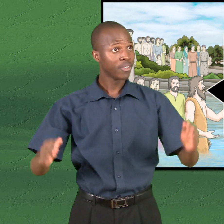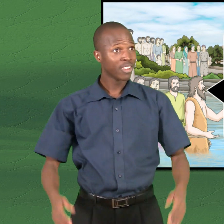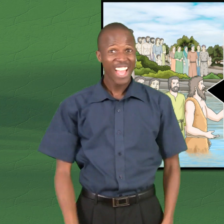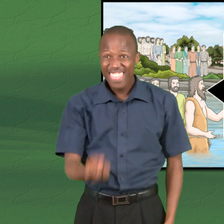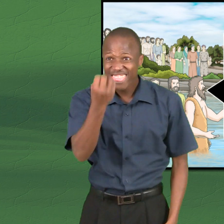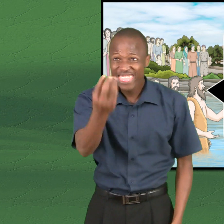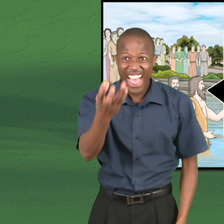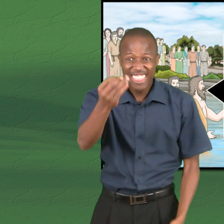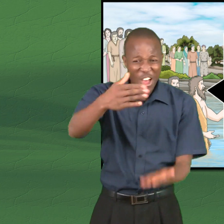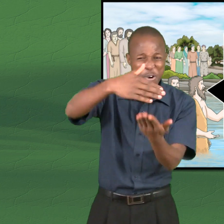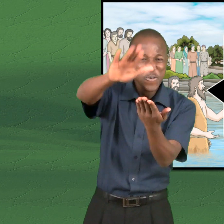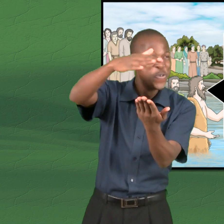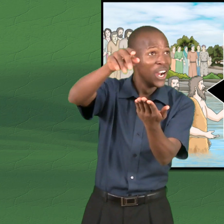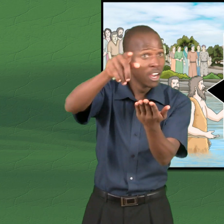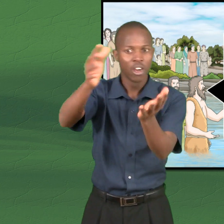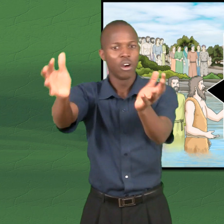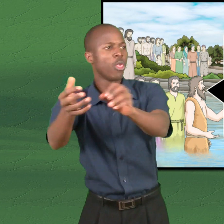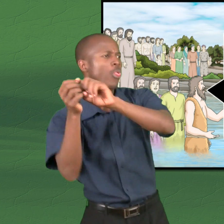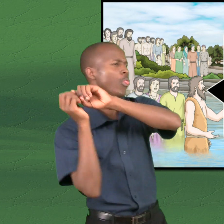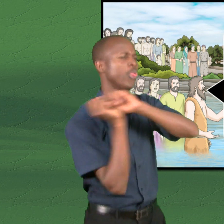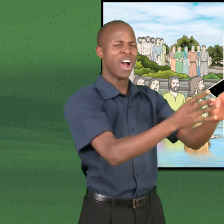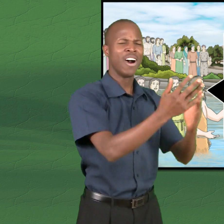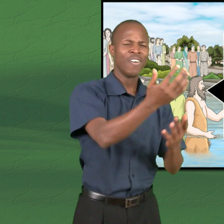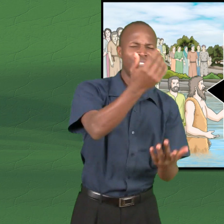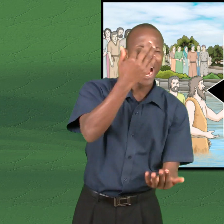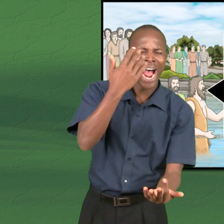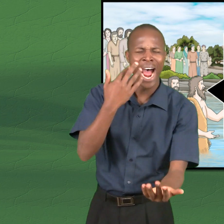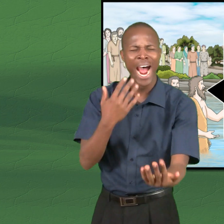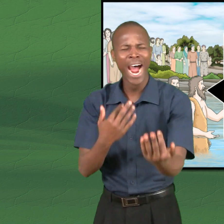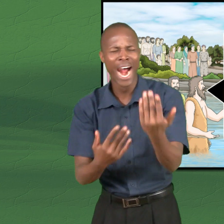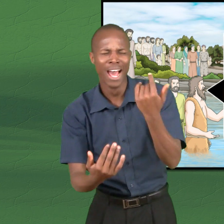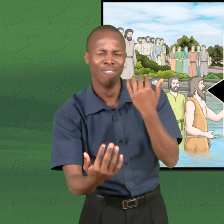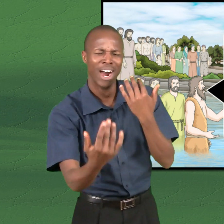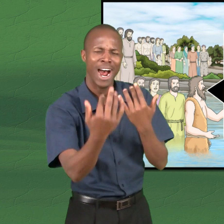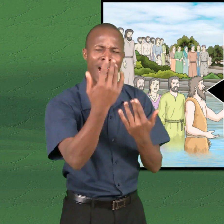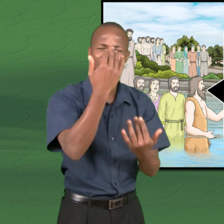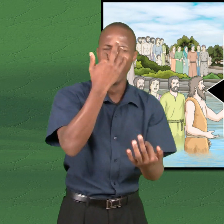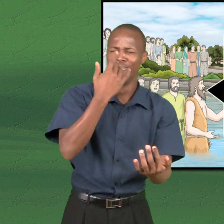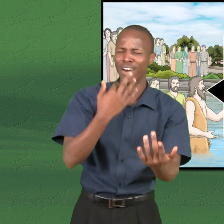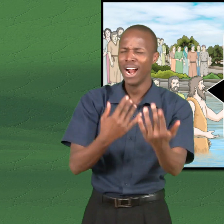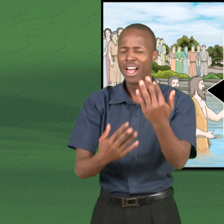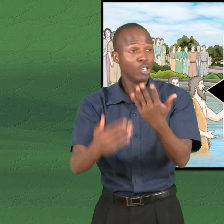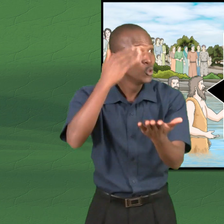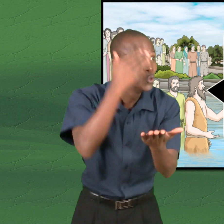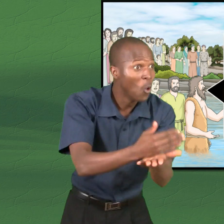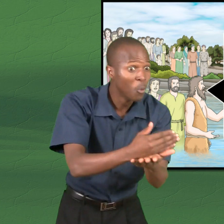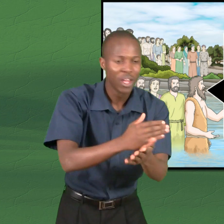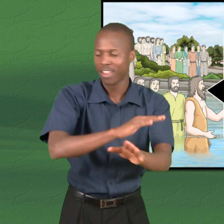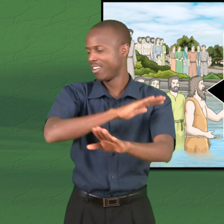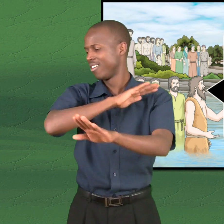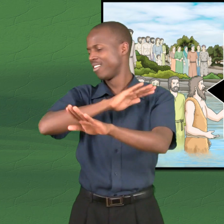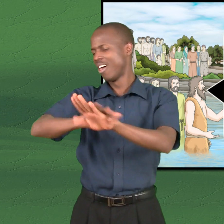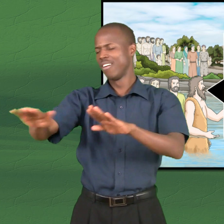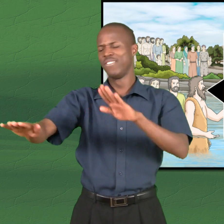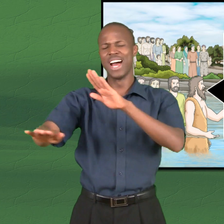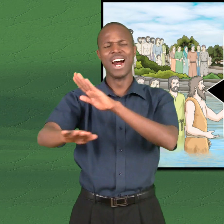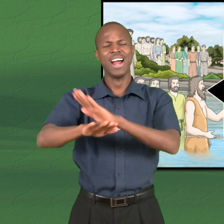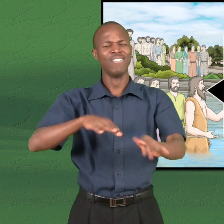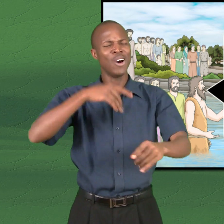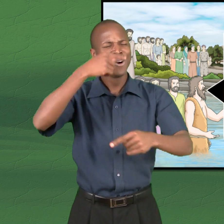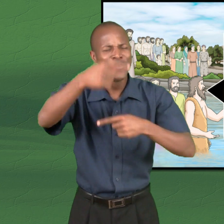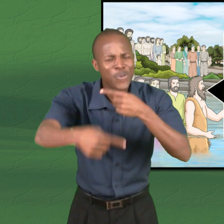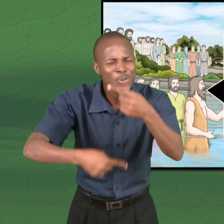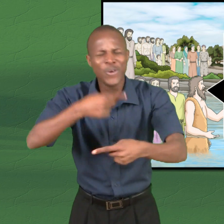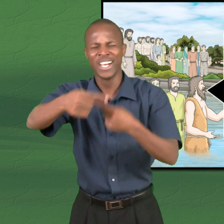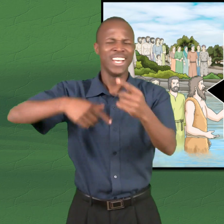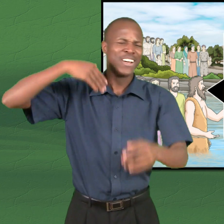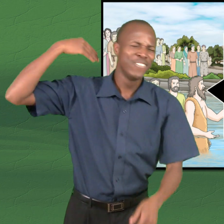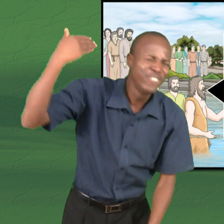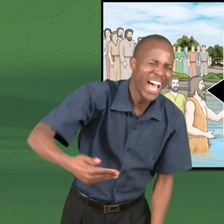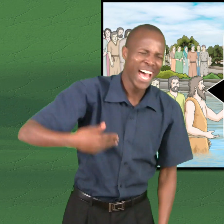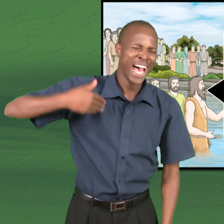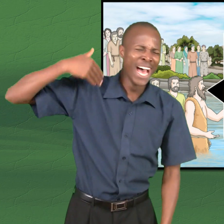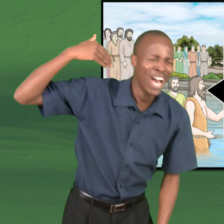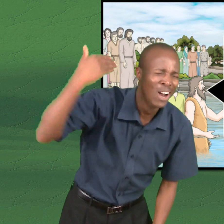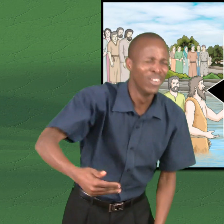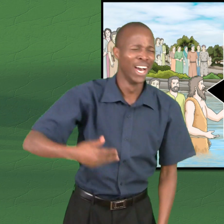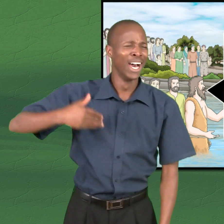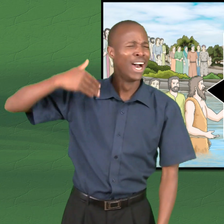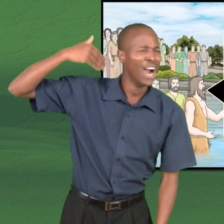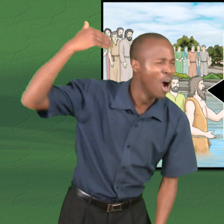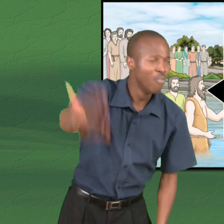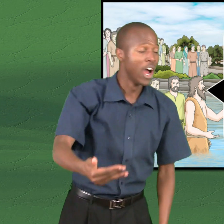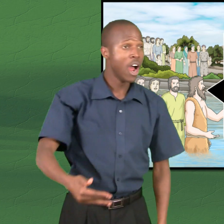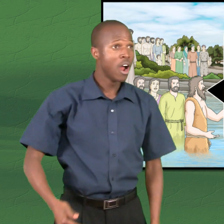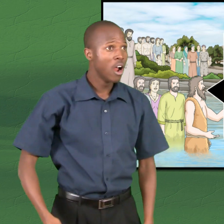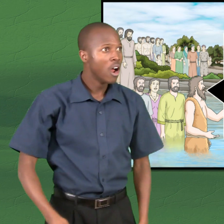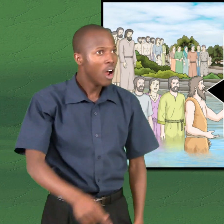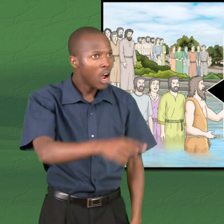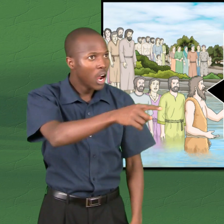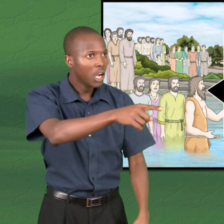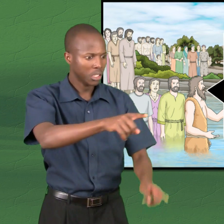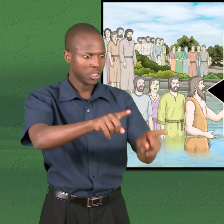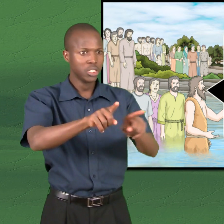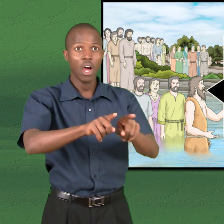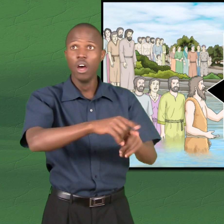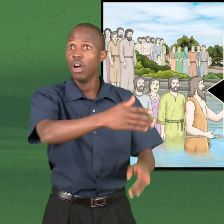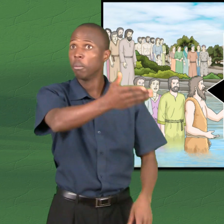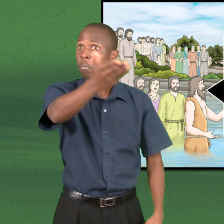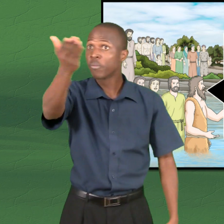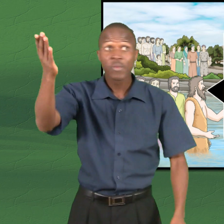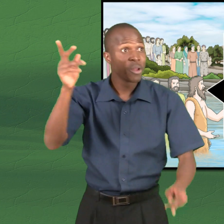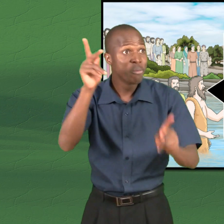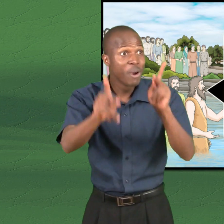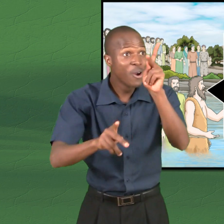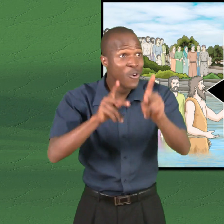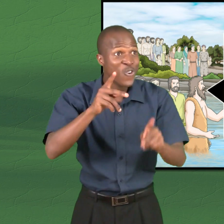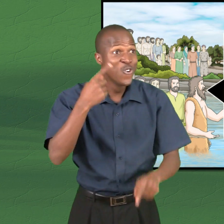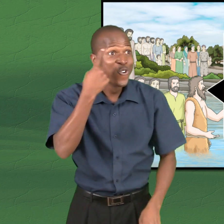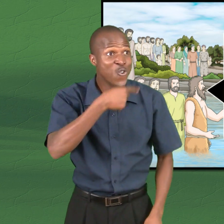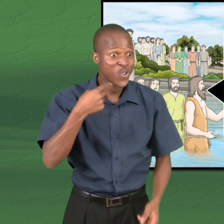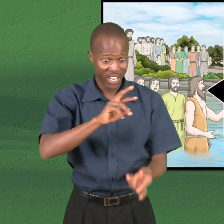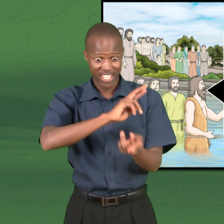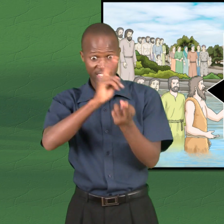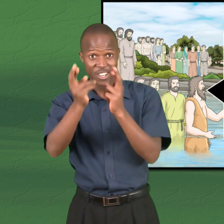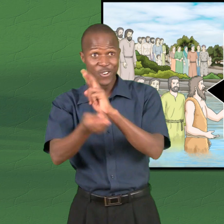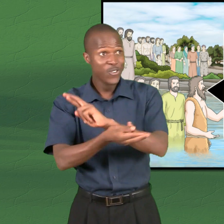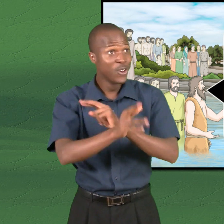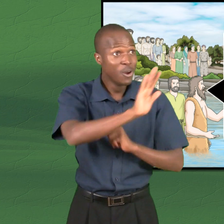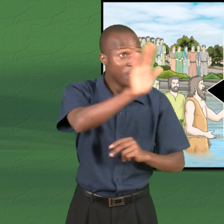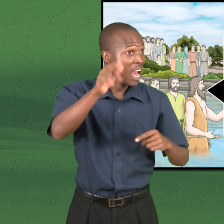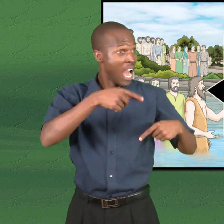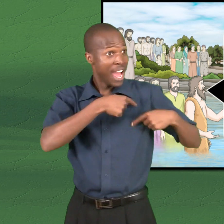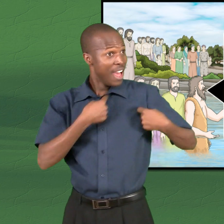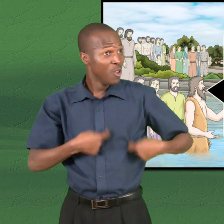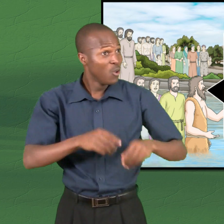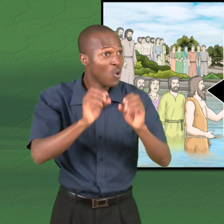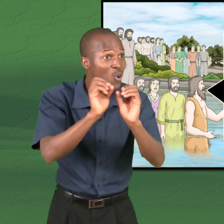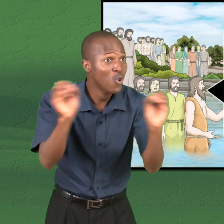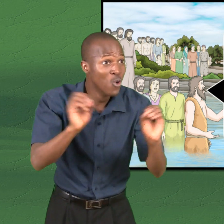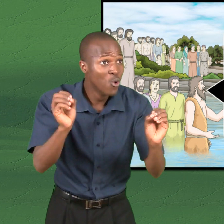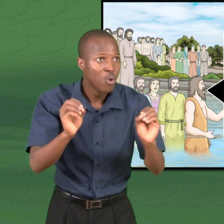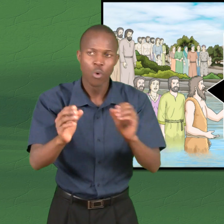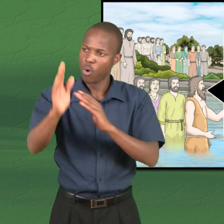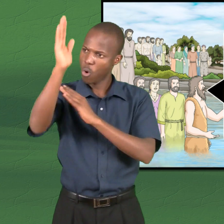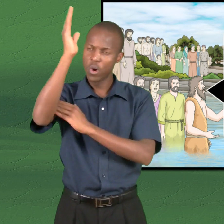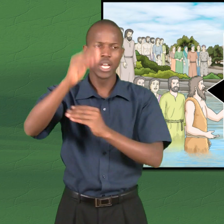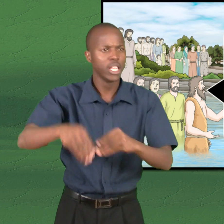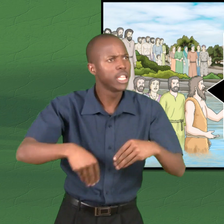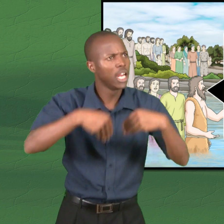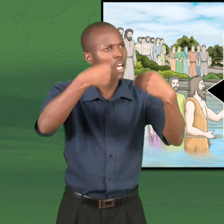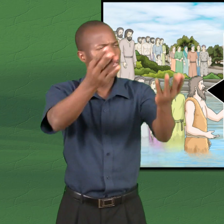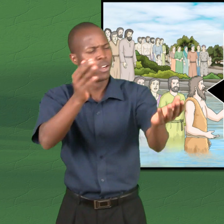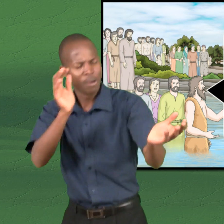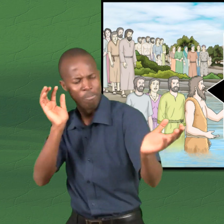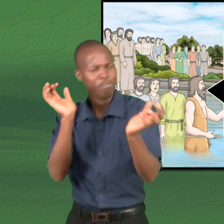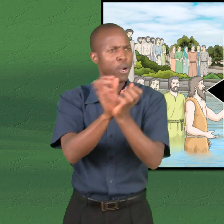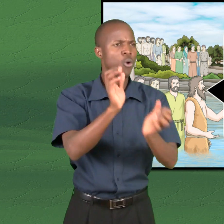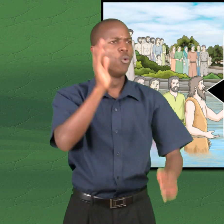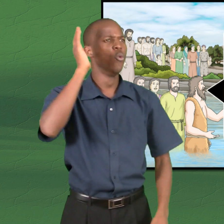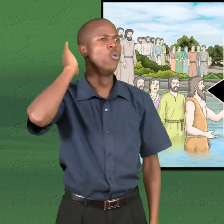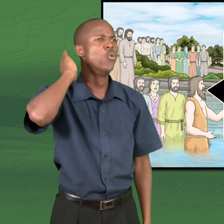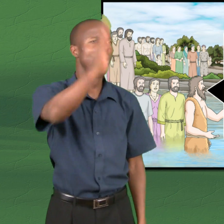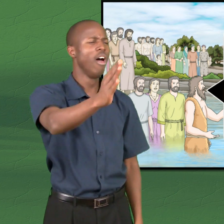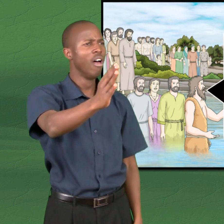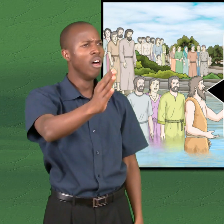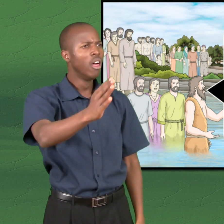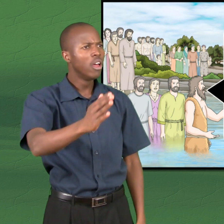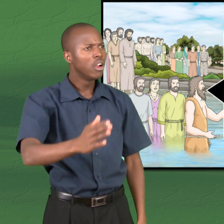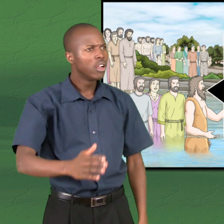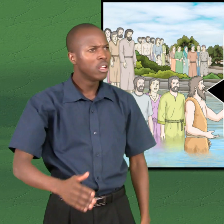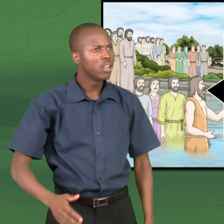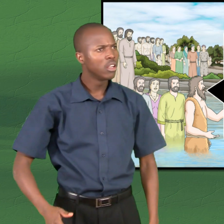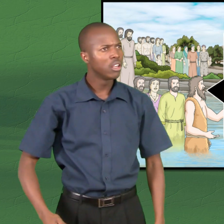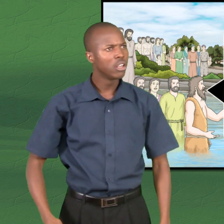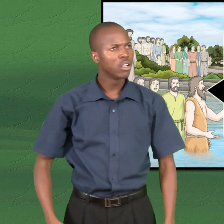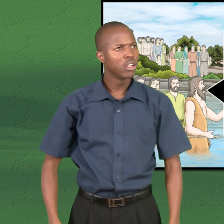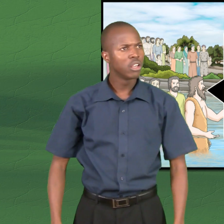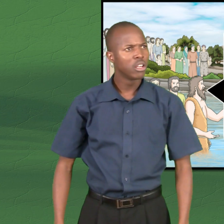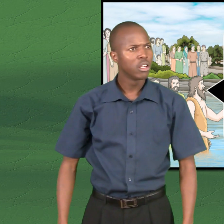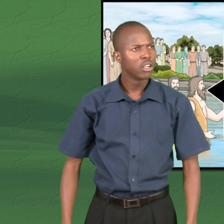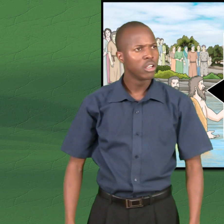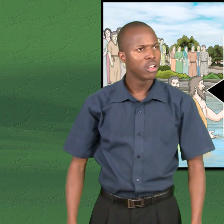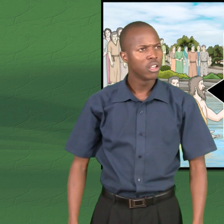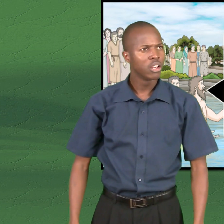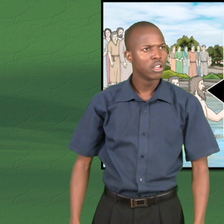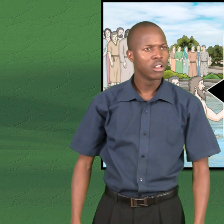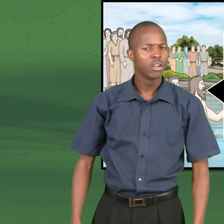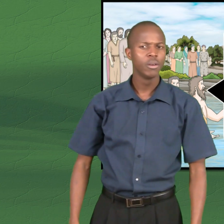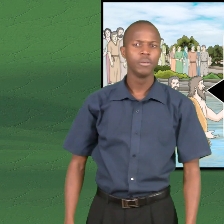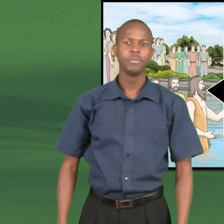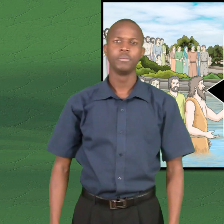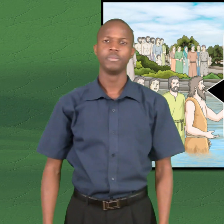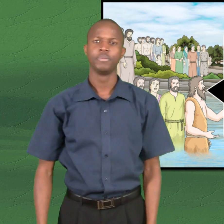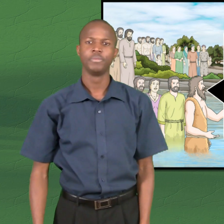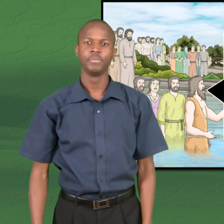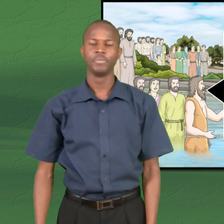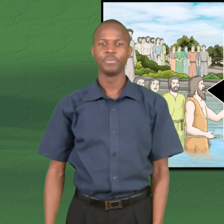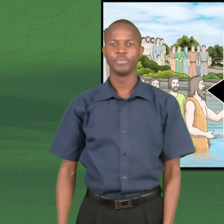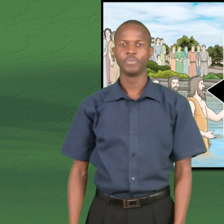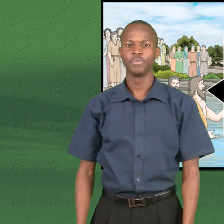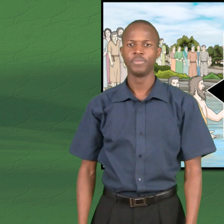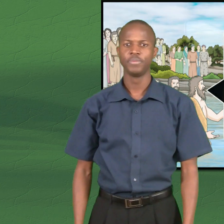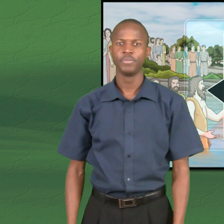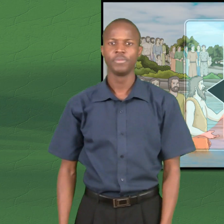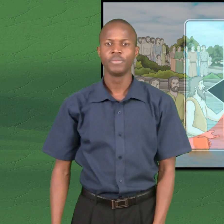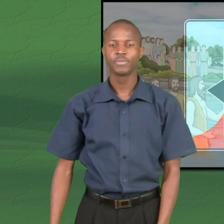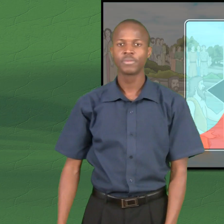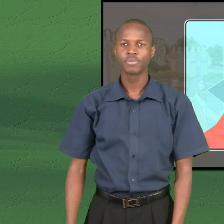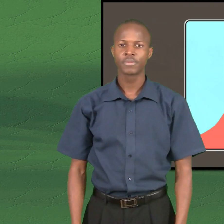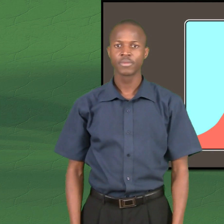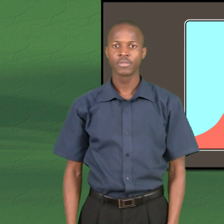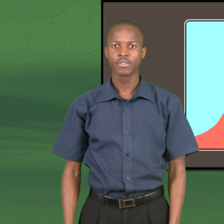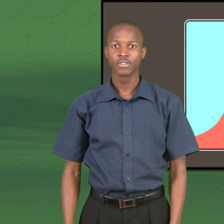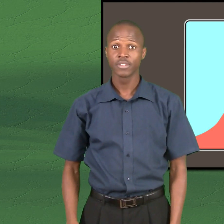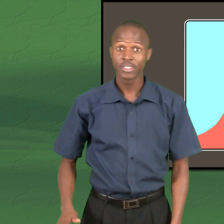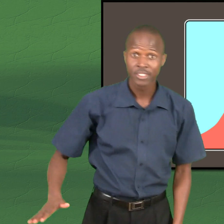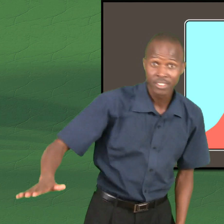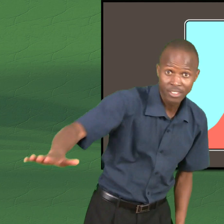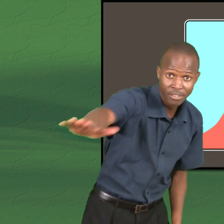but He will burn up the chaff with unquenchable fire.”